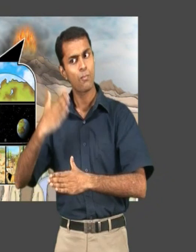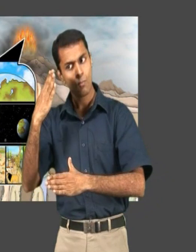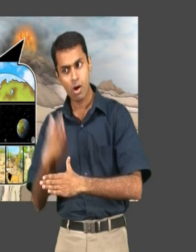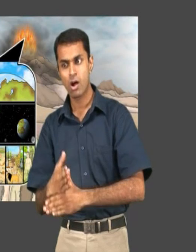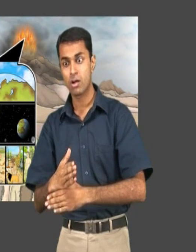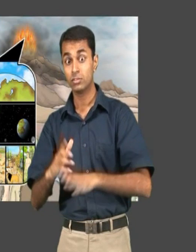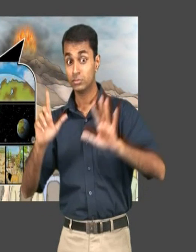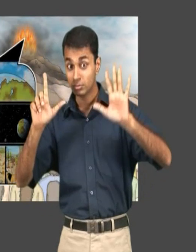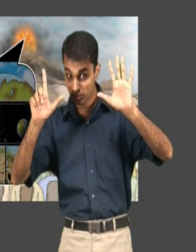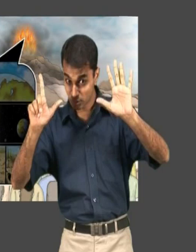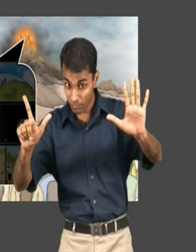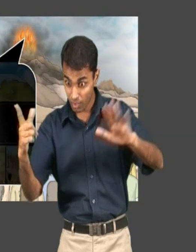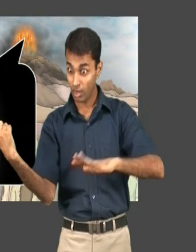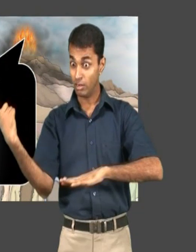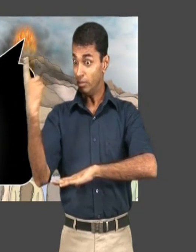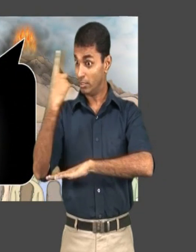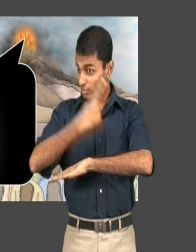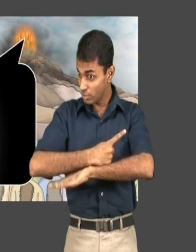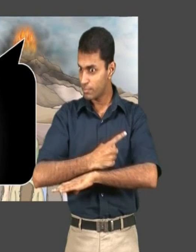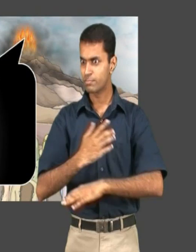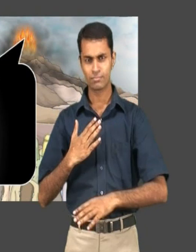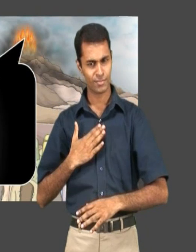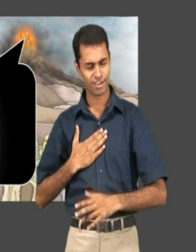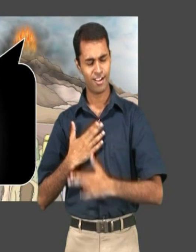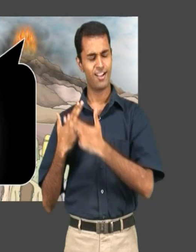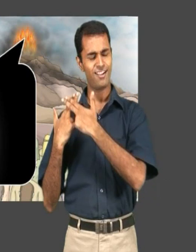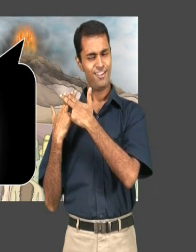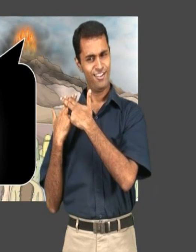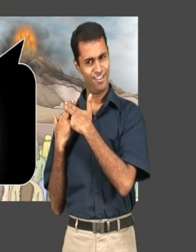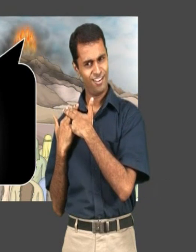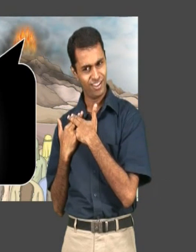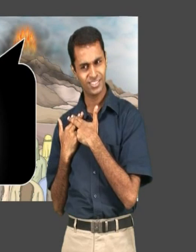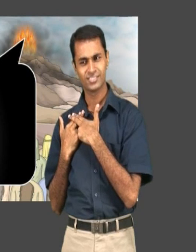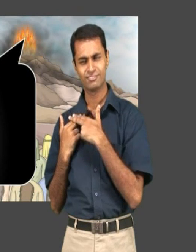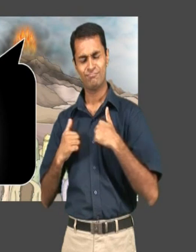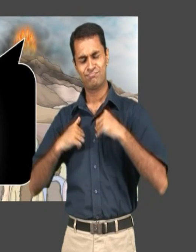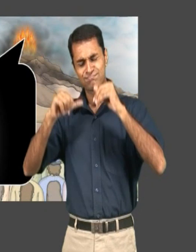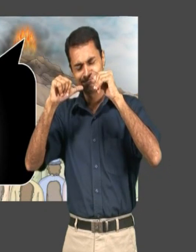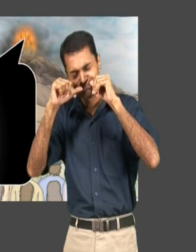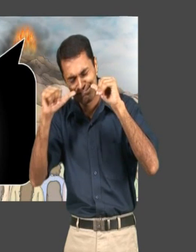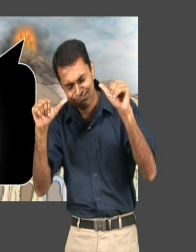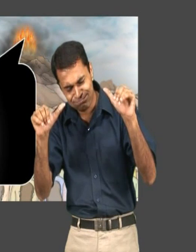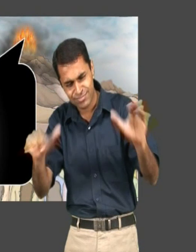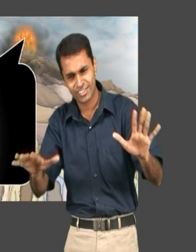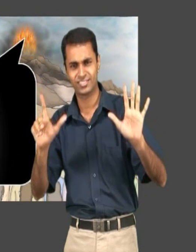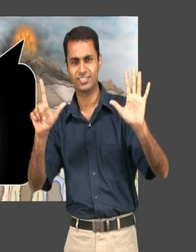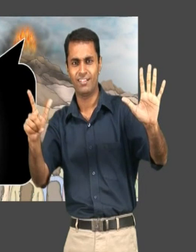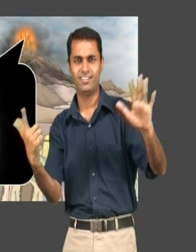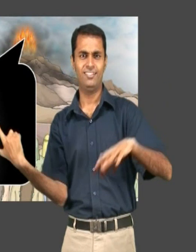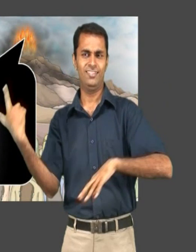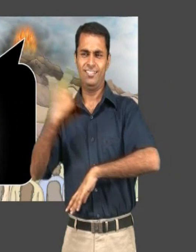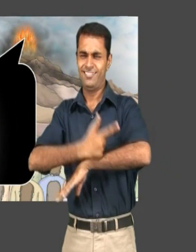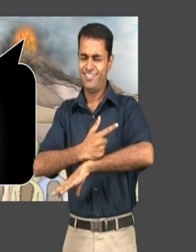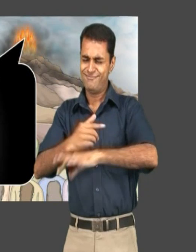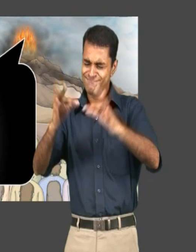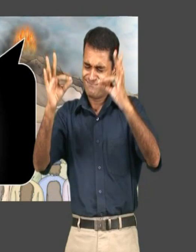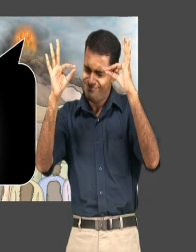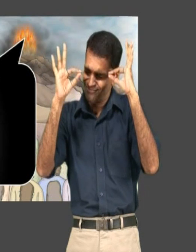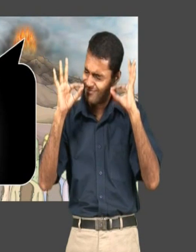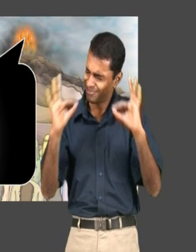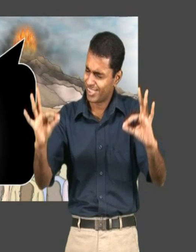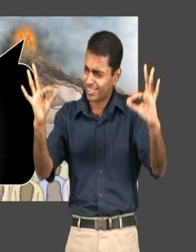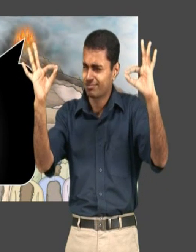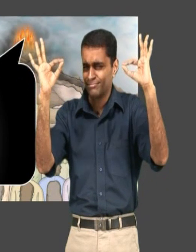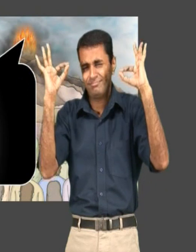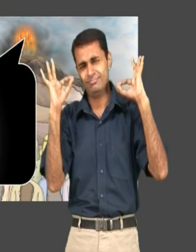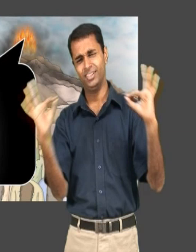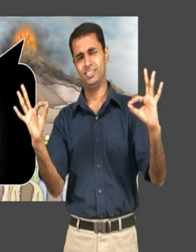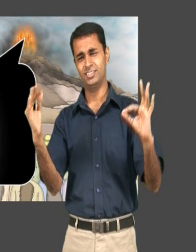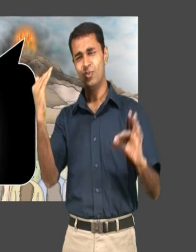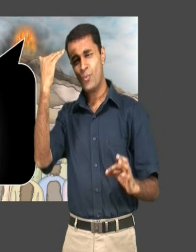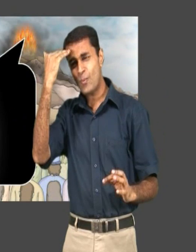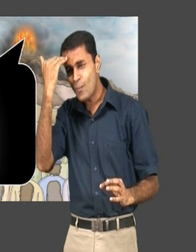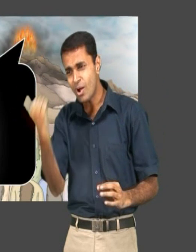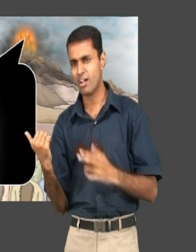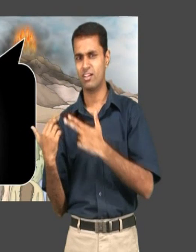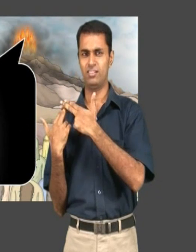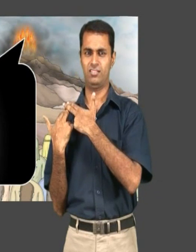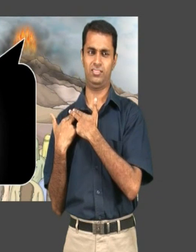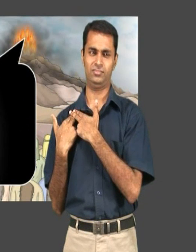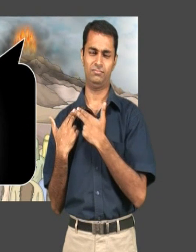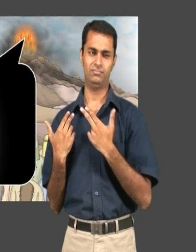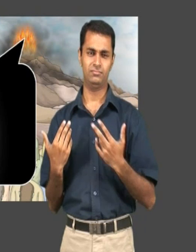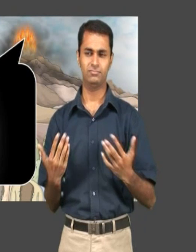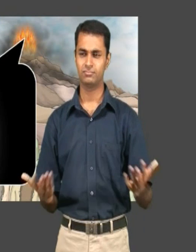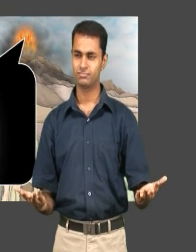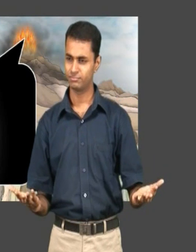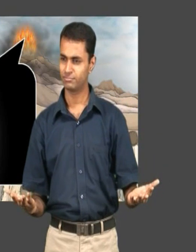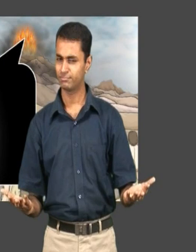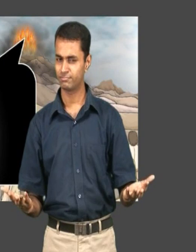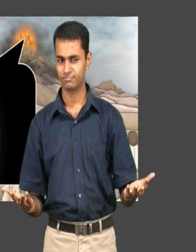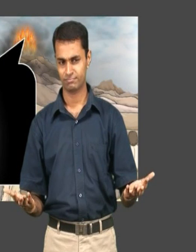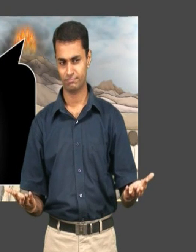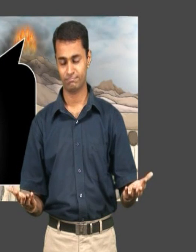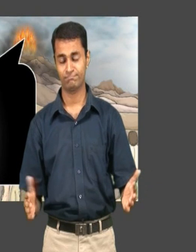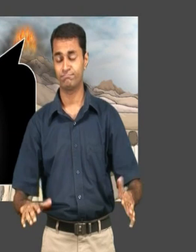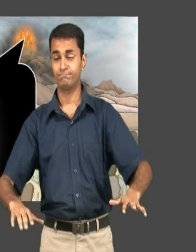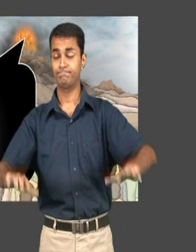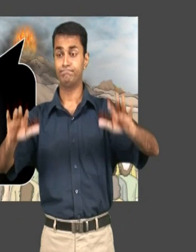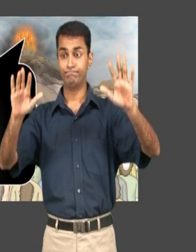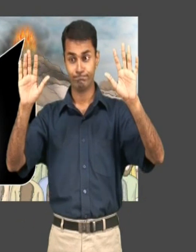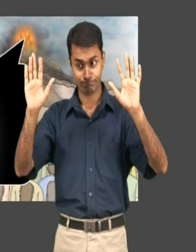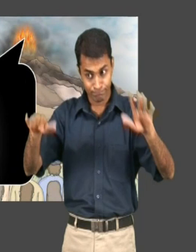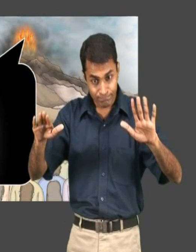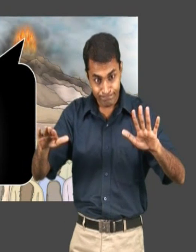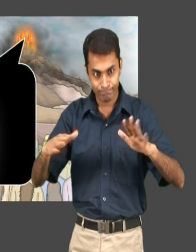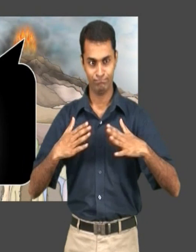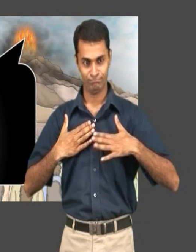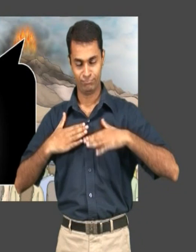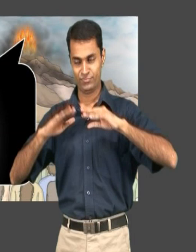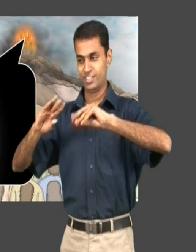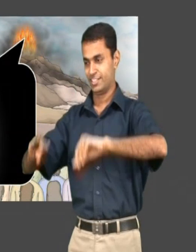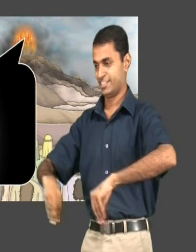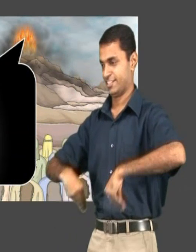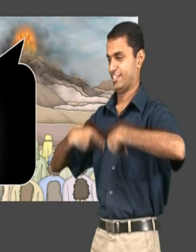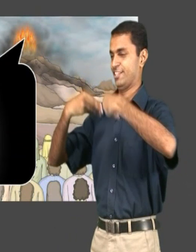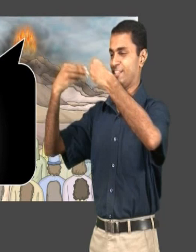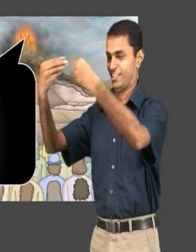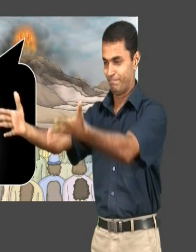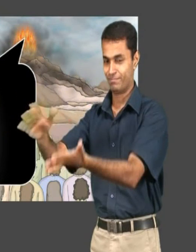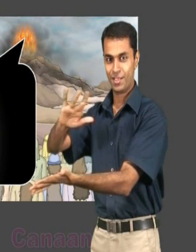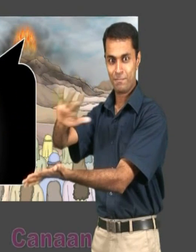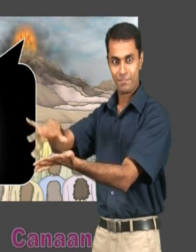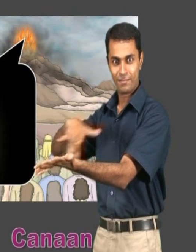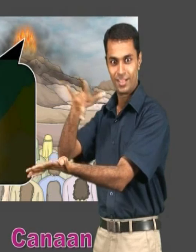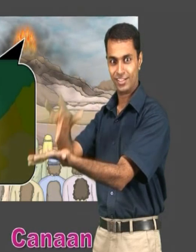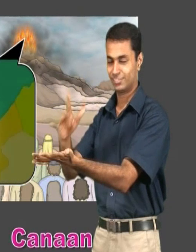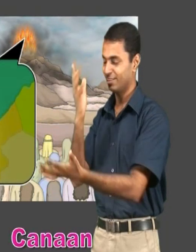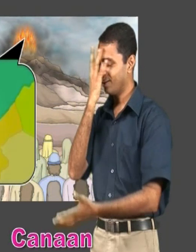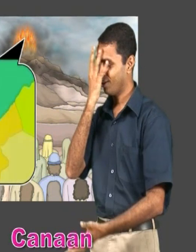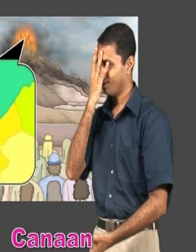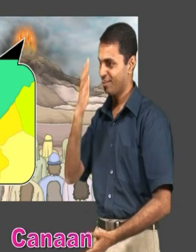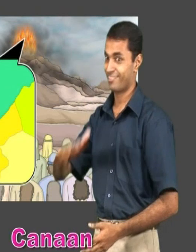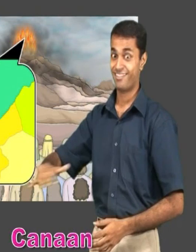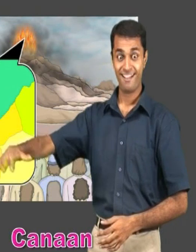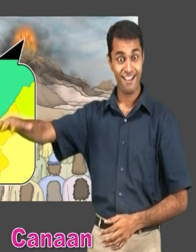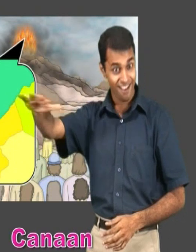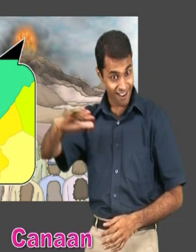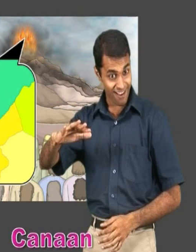Therefore the LORD blessed the Sabbath day and set it apart as holy.